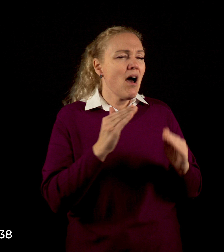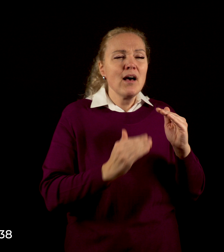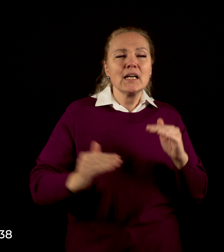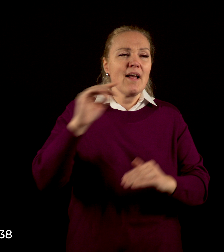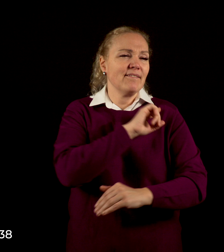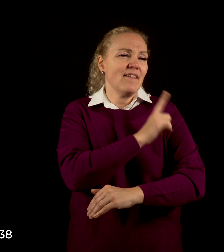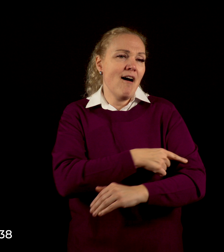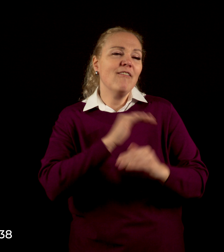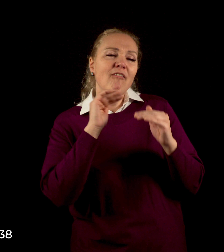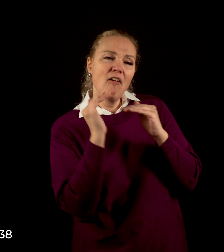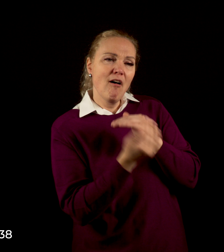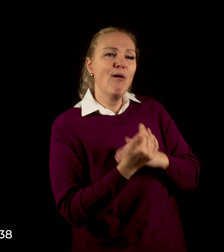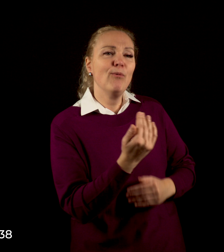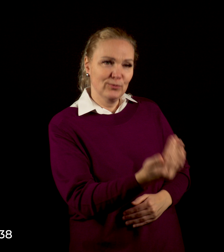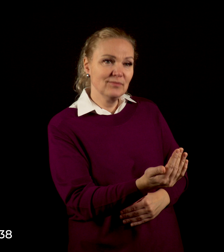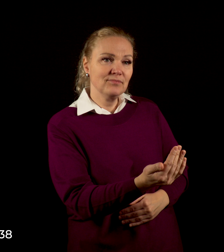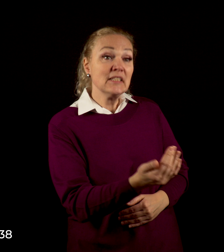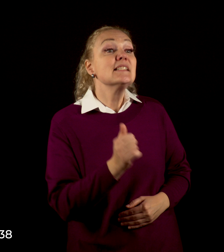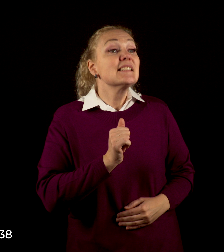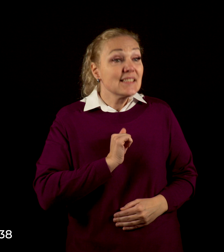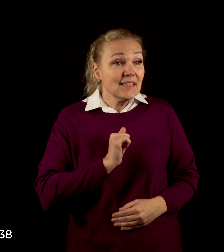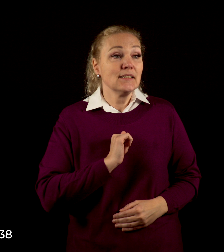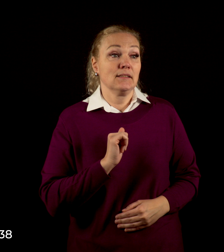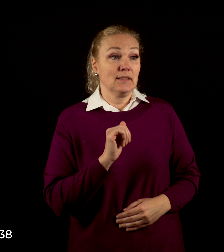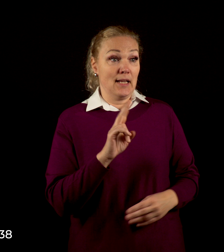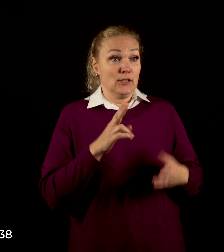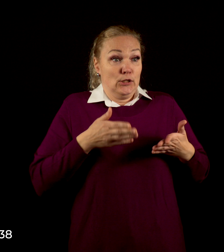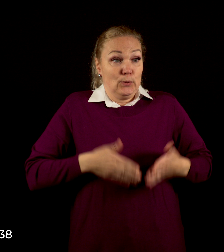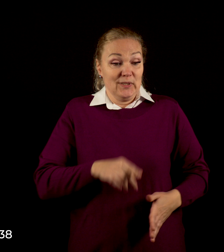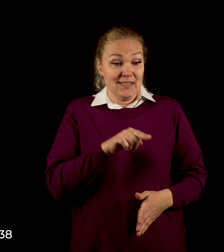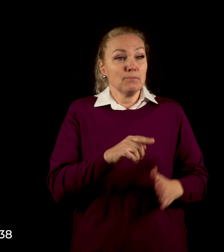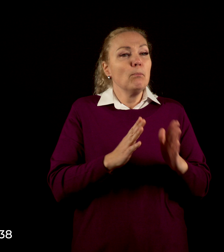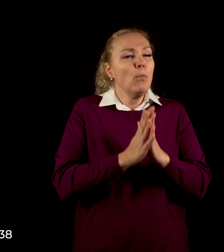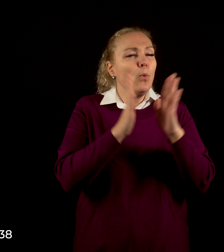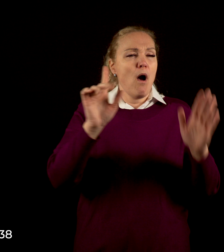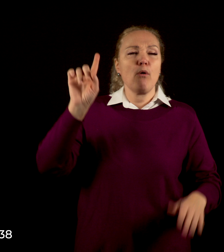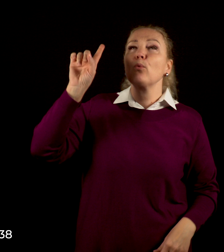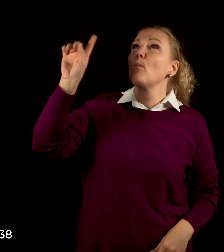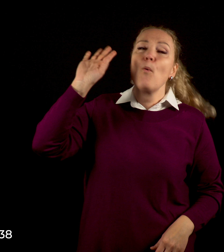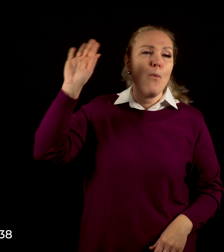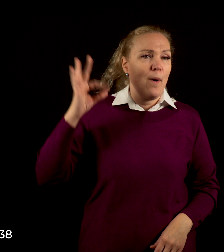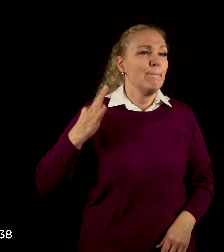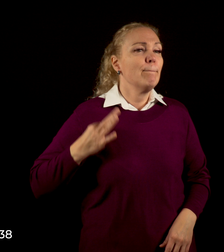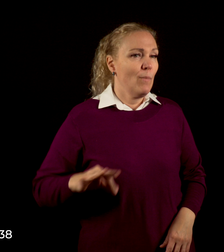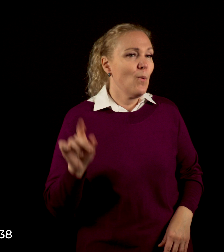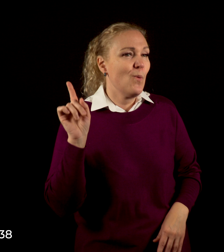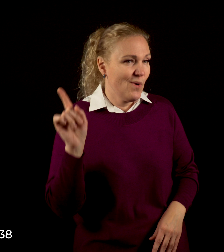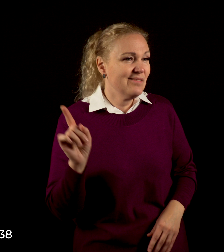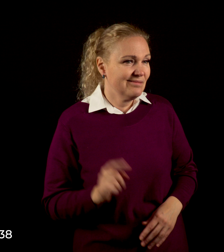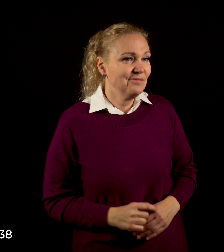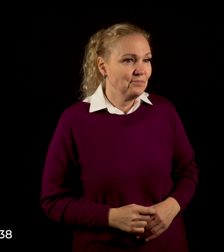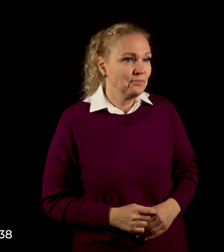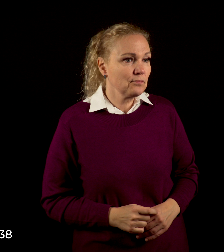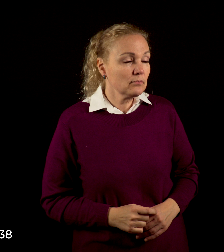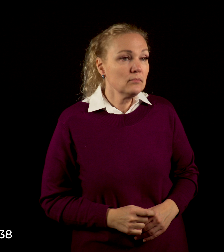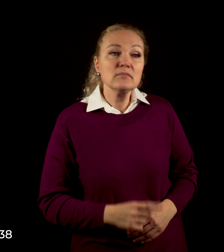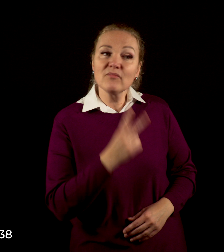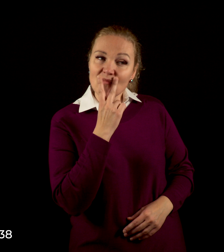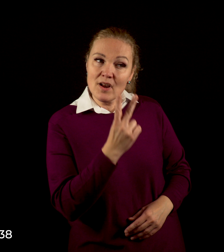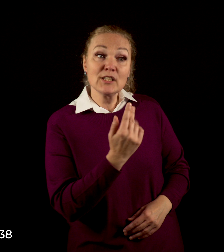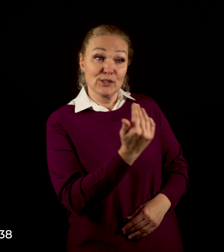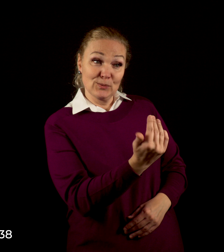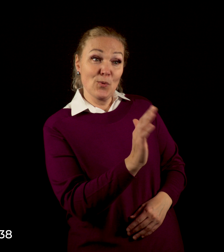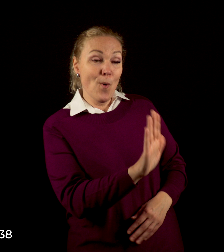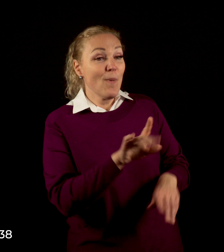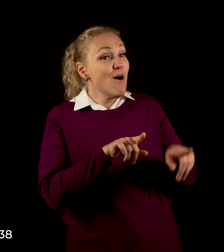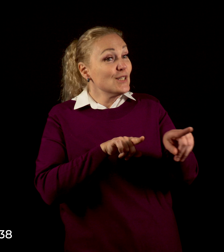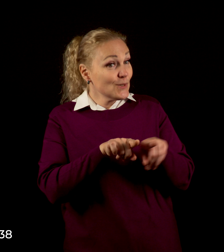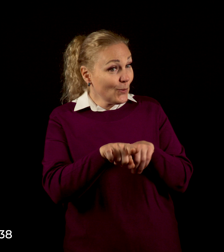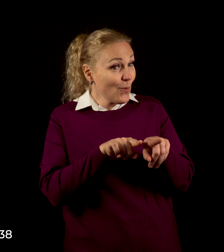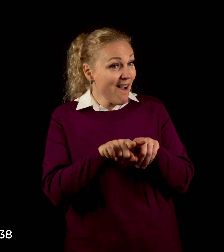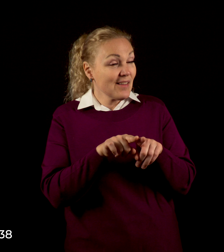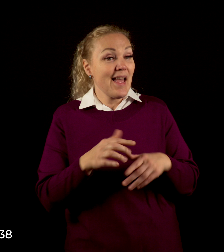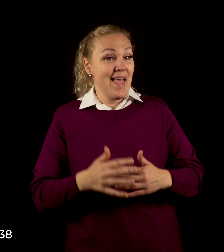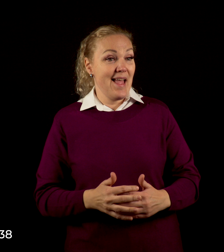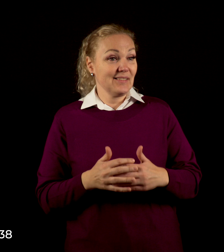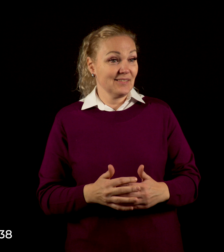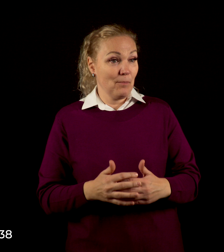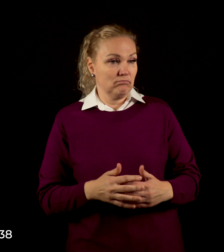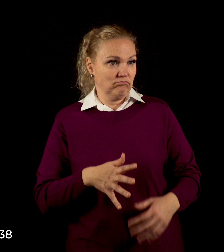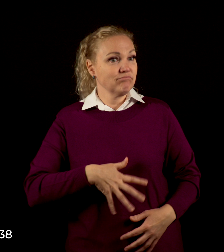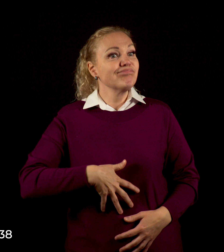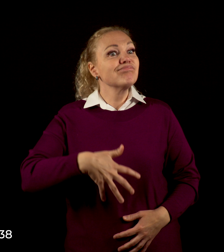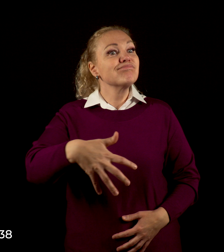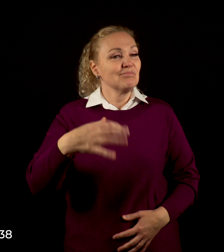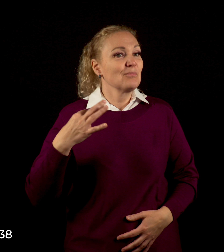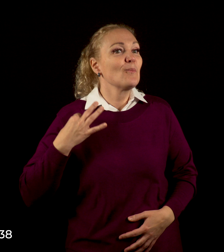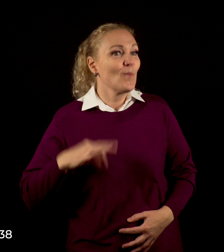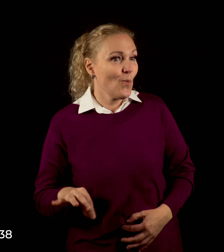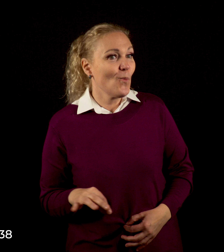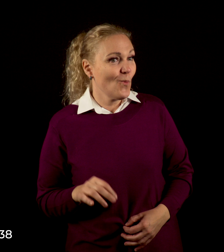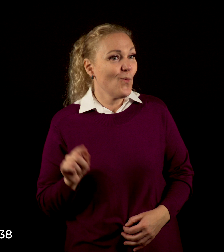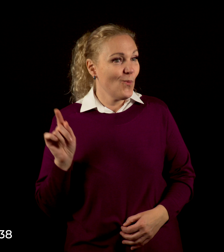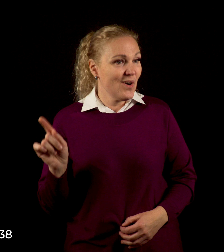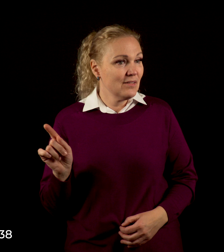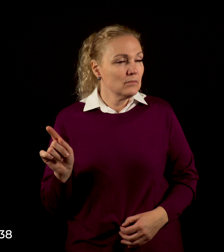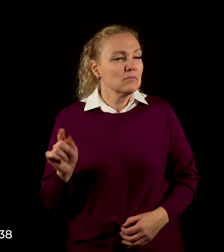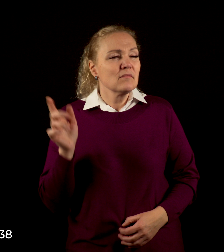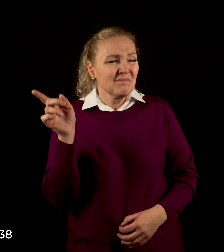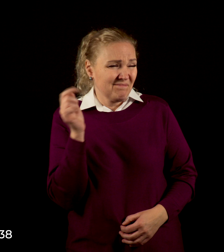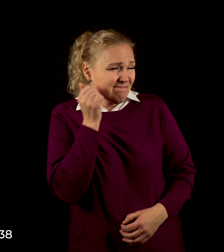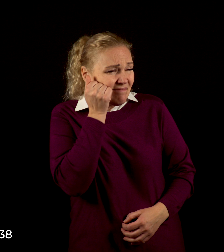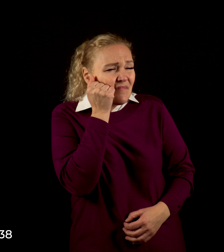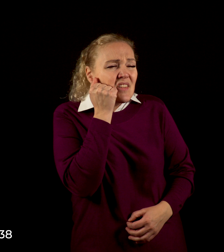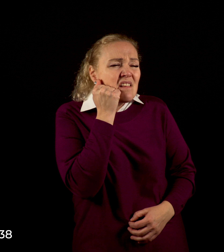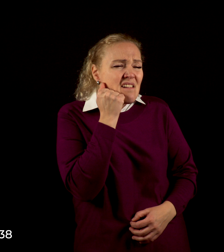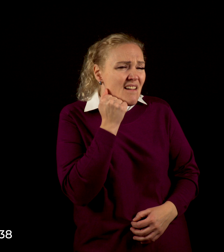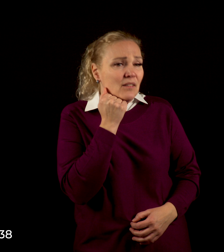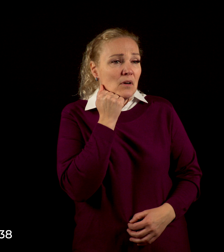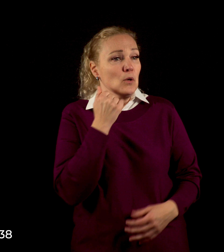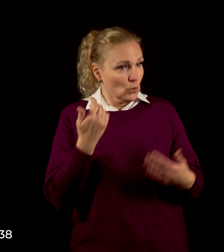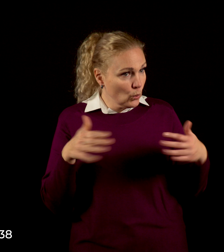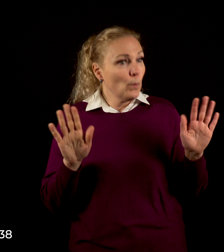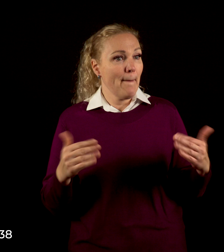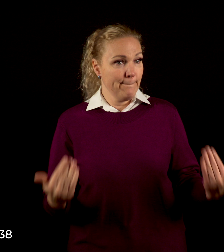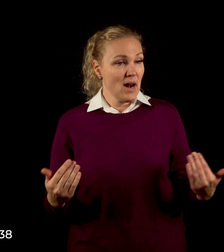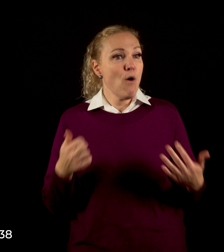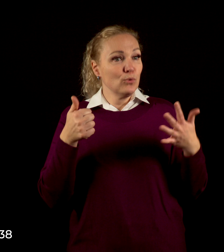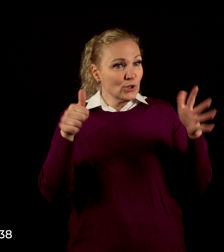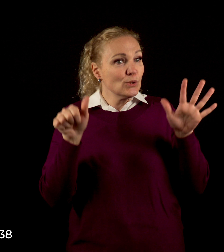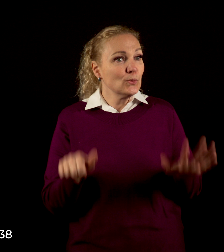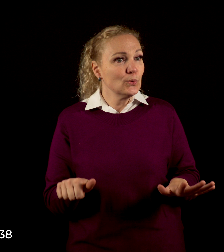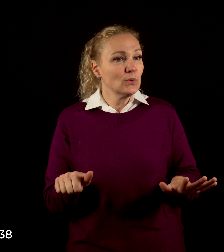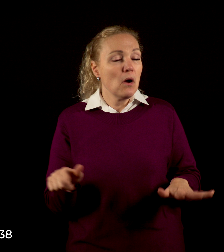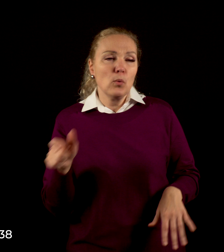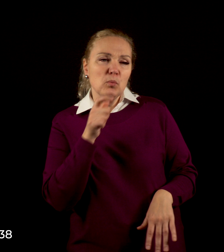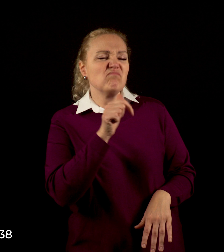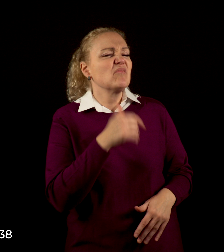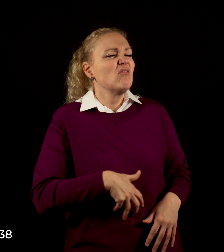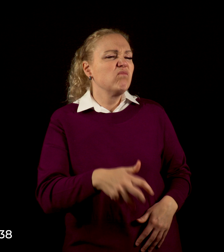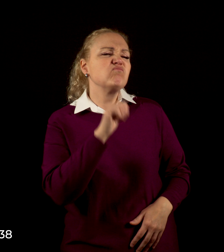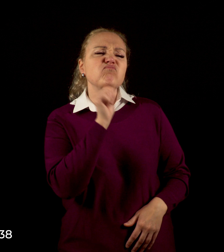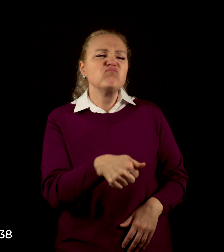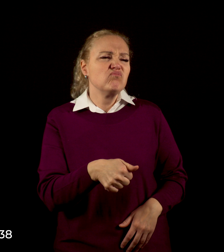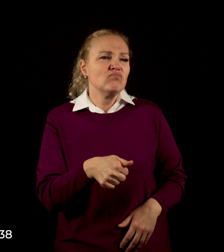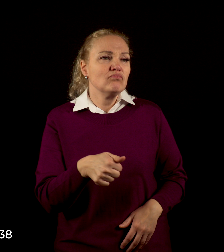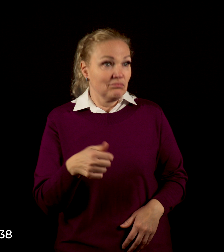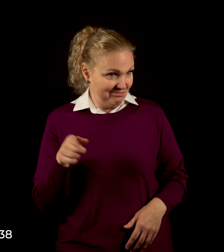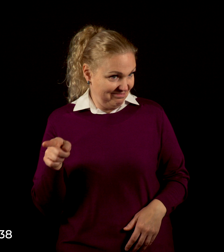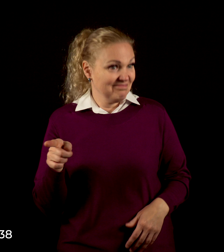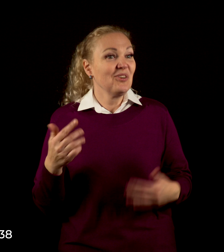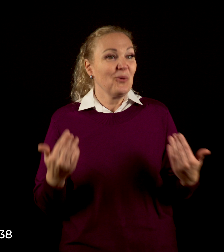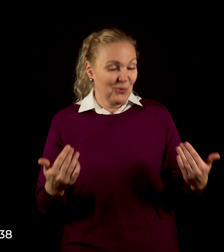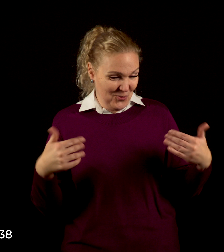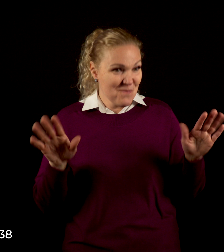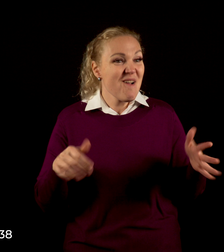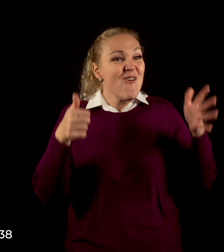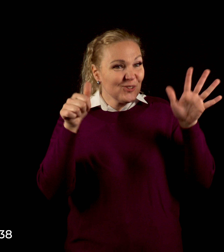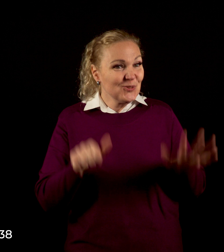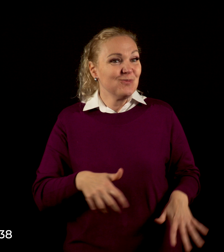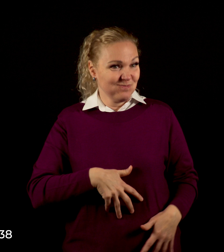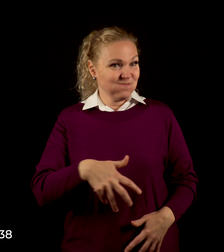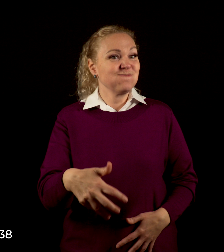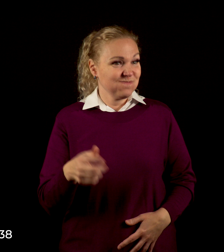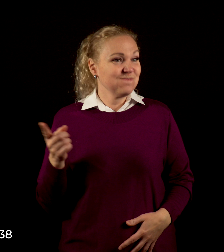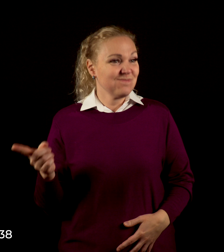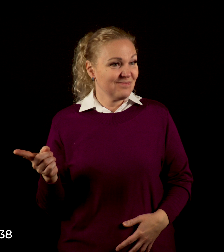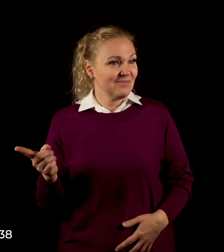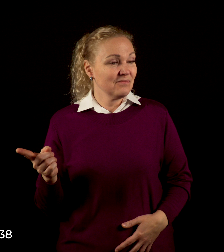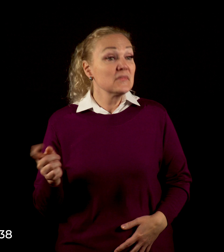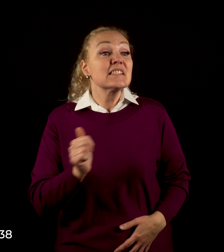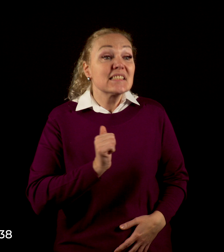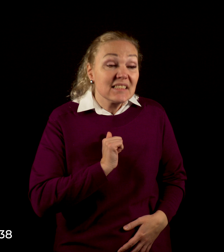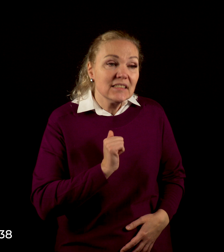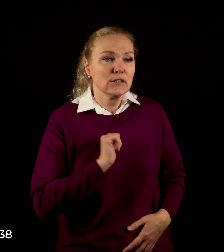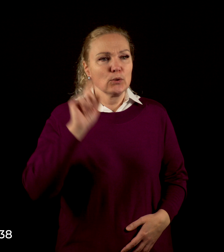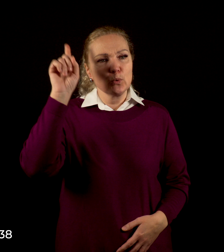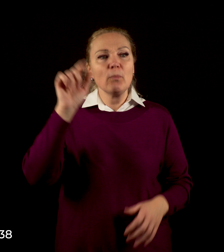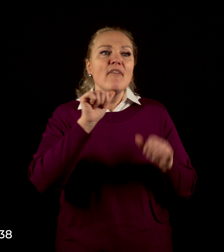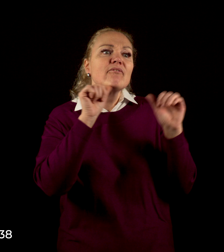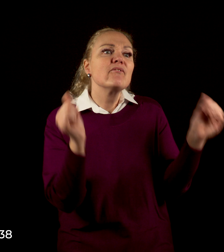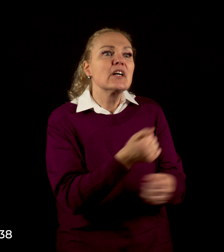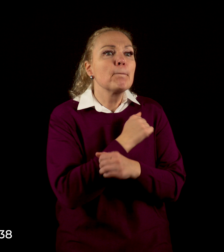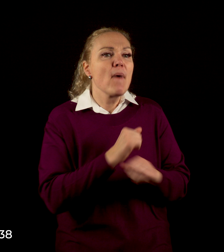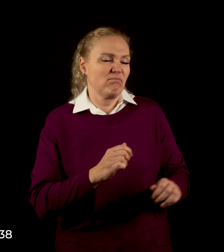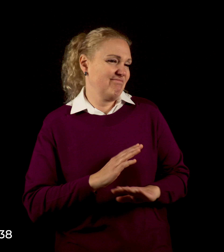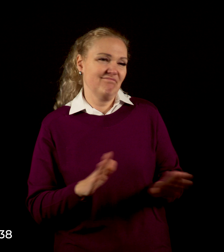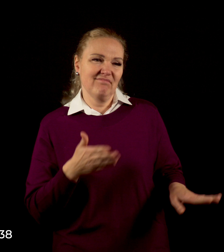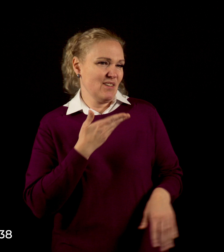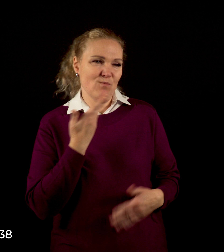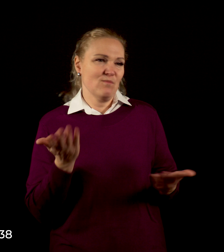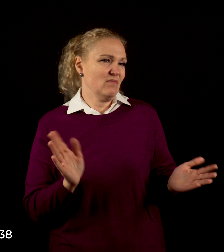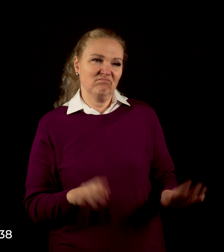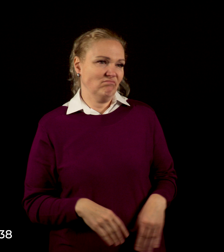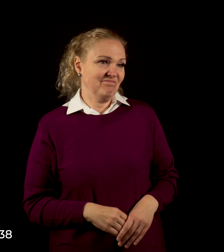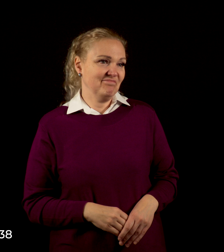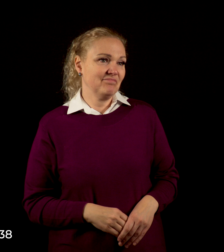So the Holy One to be born will be called the Son of God. Look, even Elizabeth your relative has conceived a son in her old age, and she who was called barren is in her sixth month.